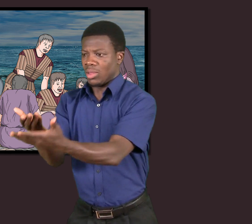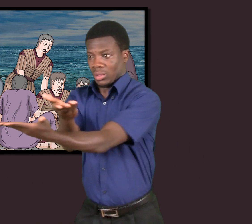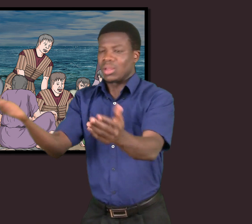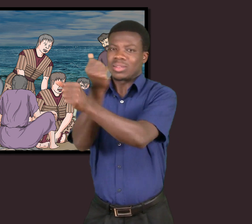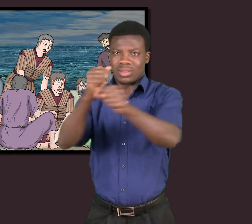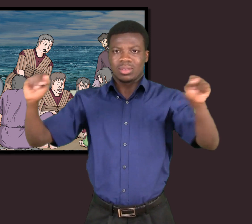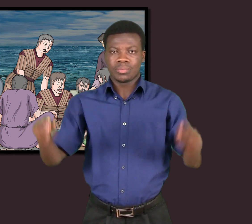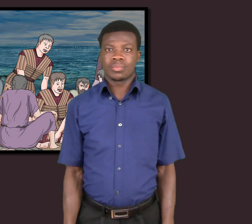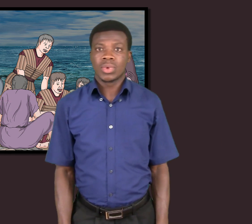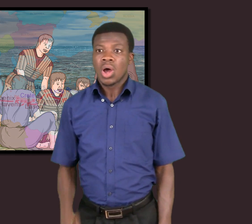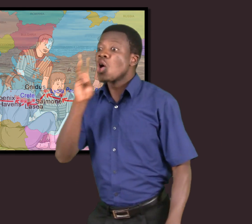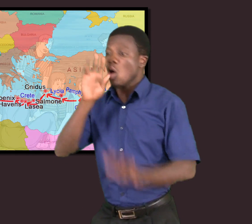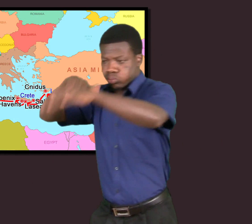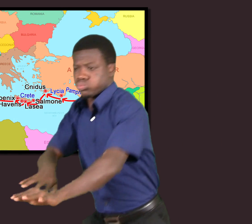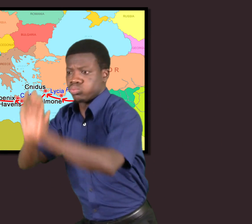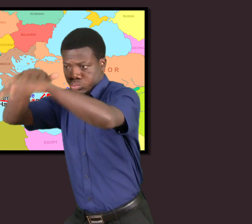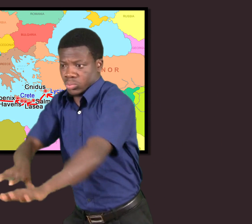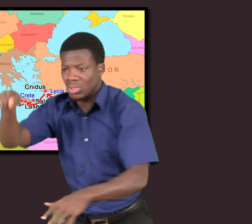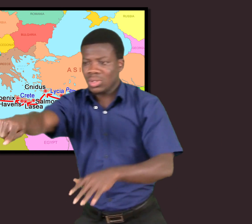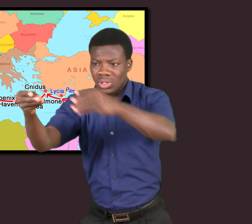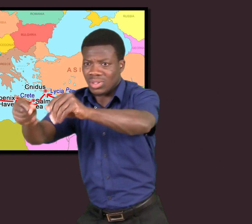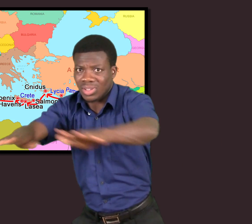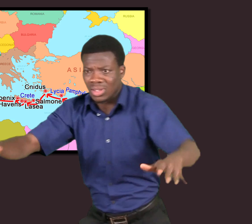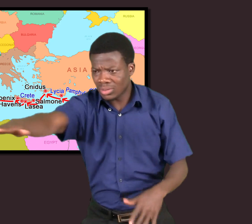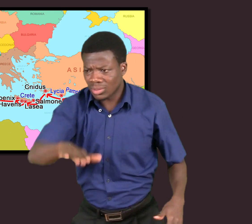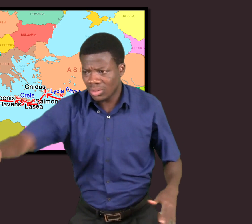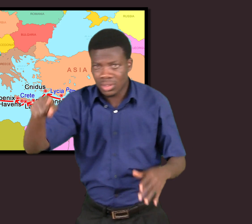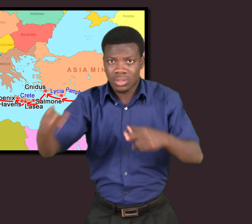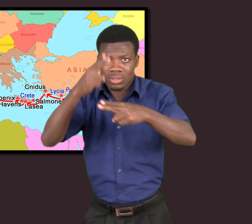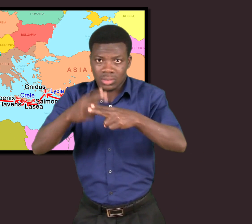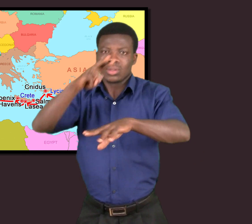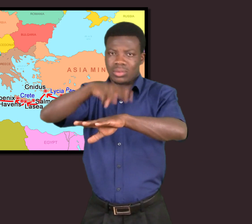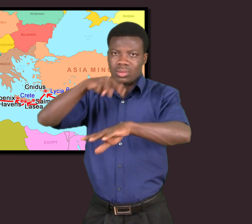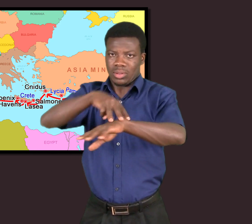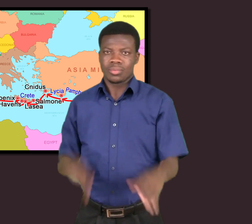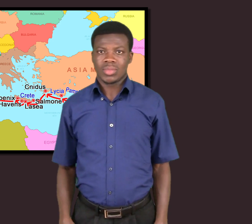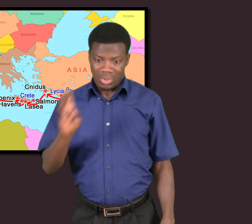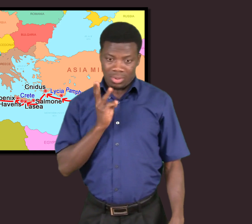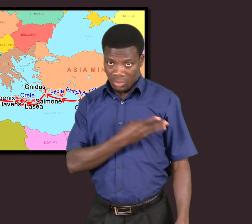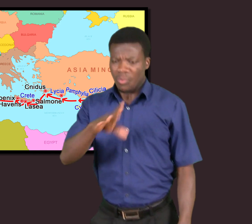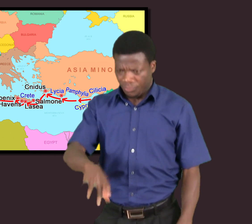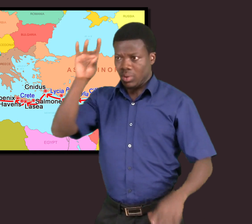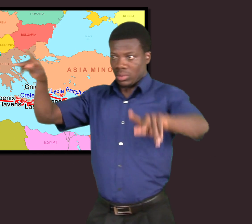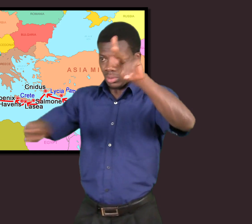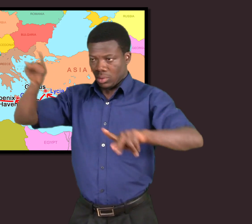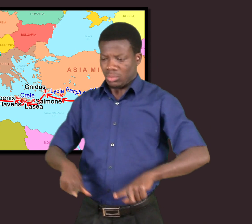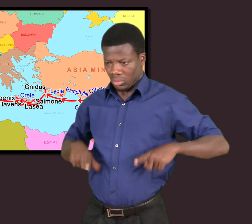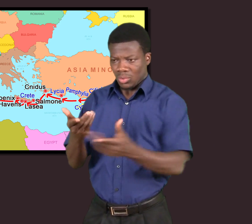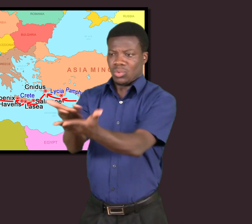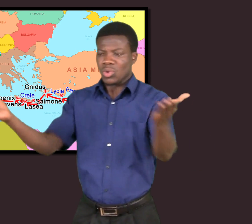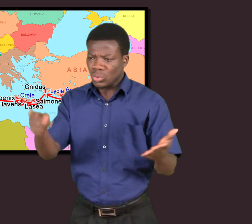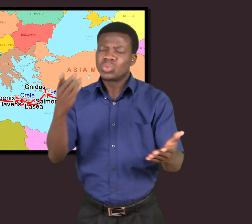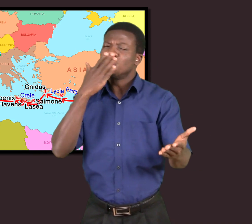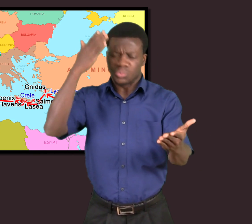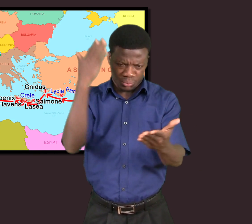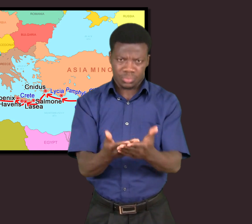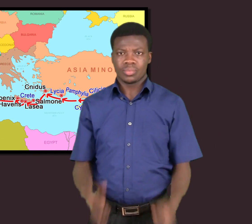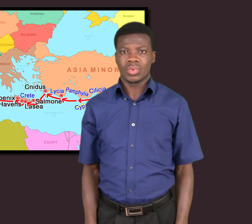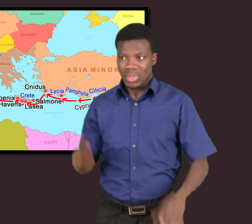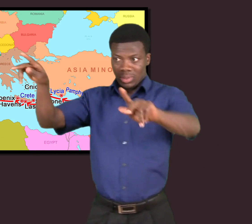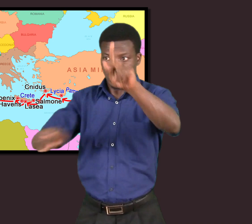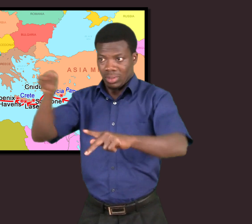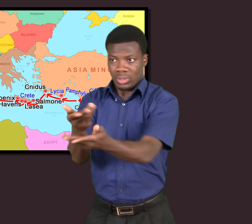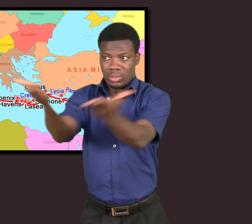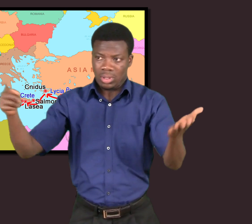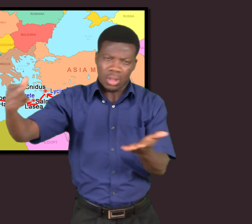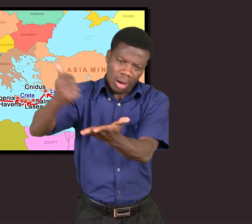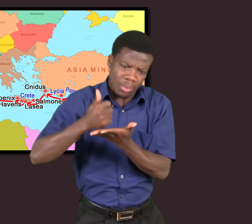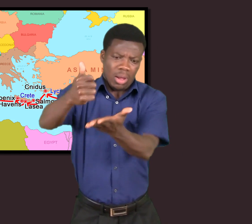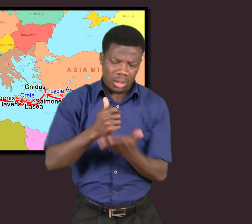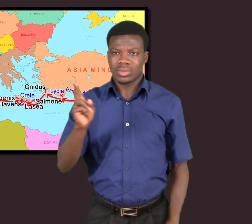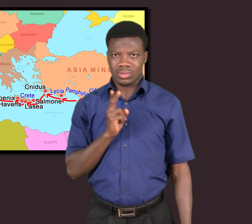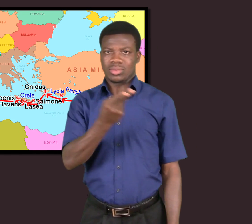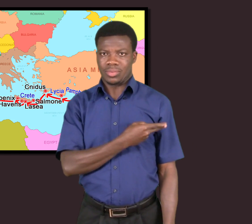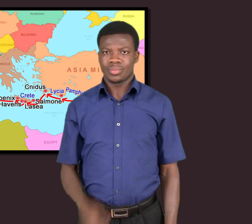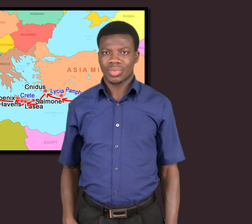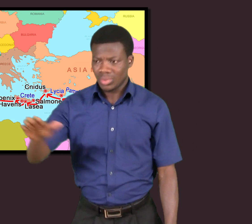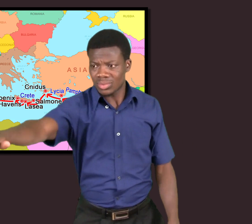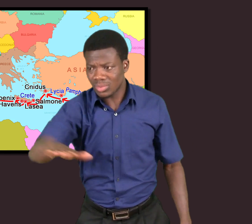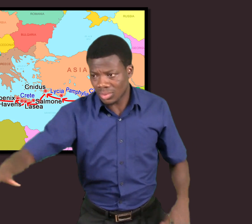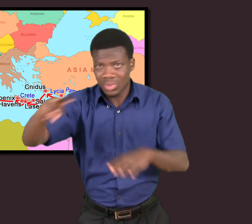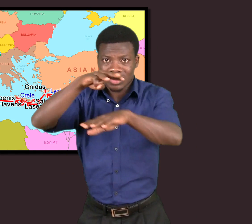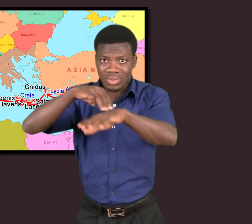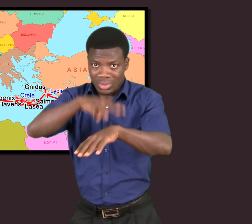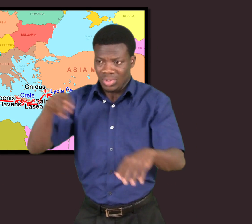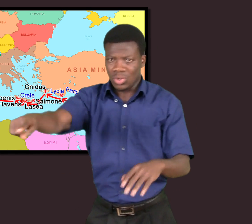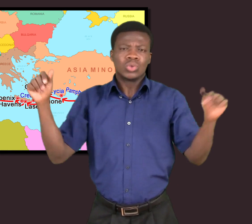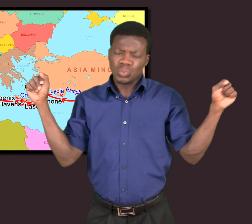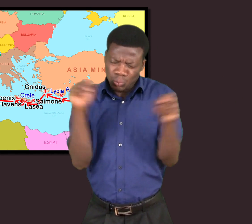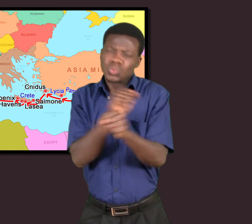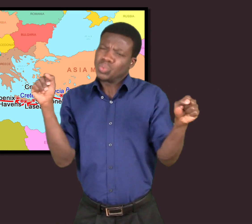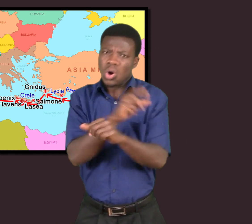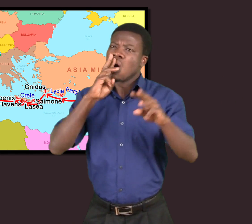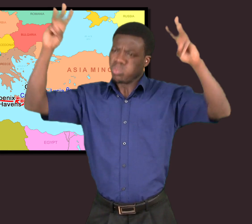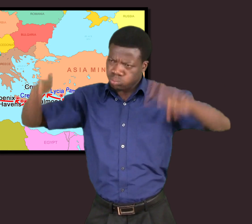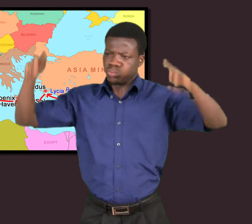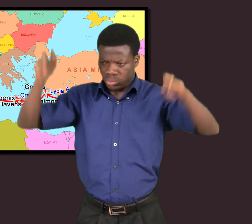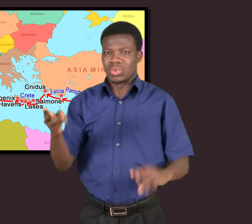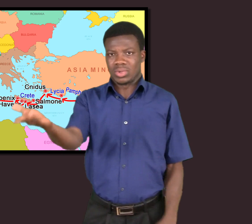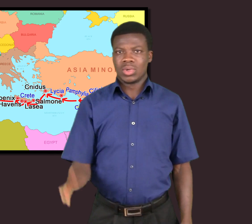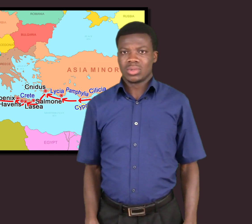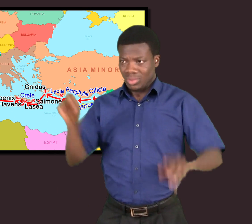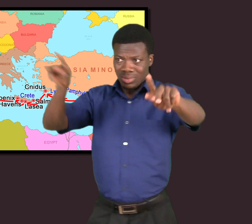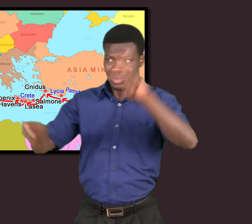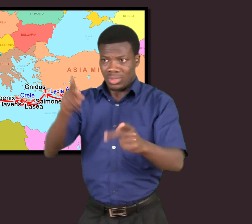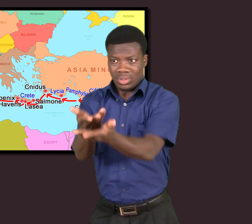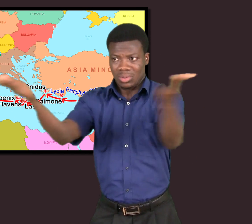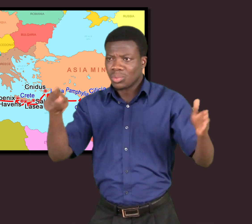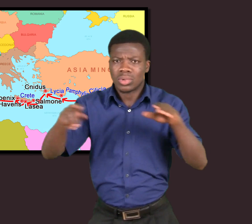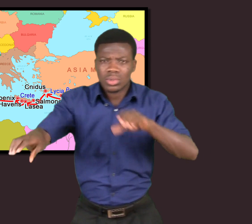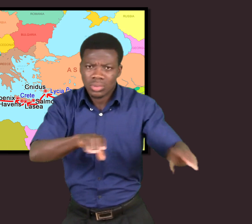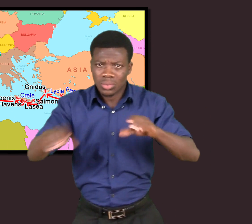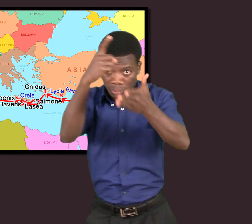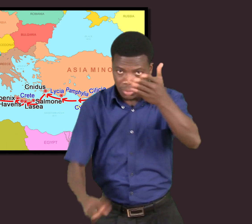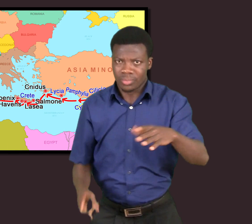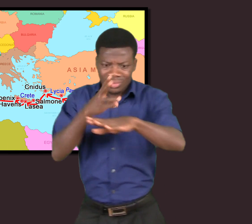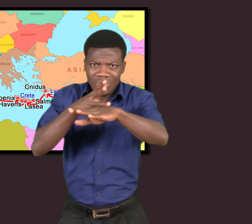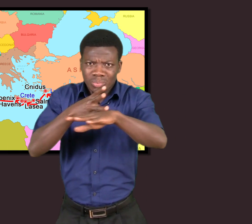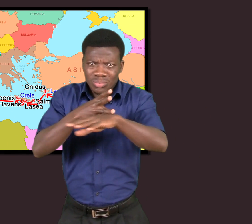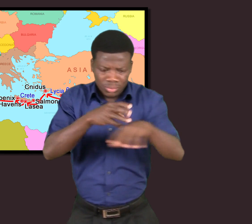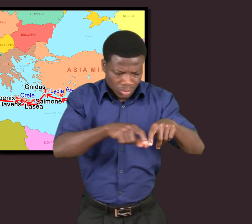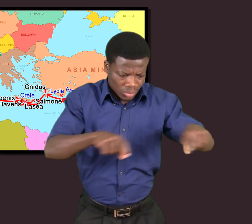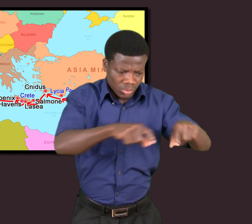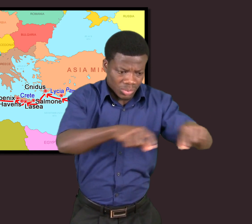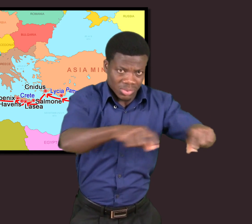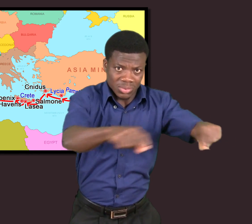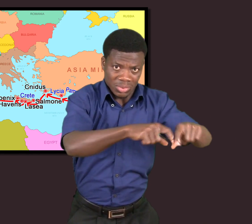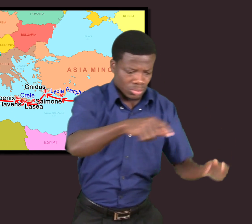Once we were safely ashore, we learned that the island was called Malta.